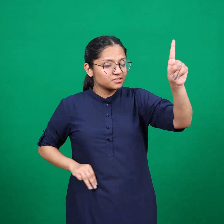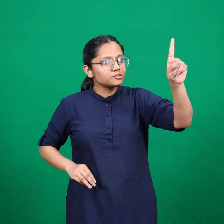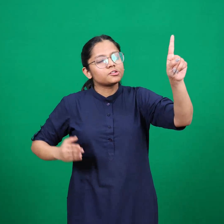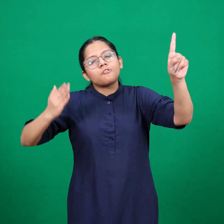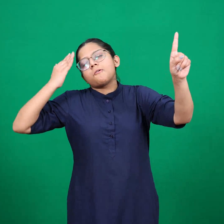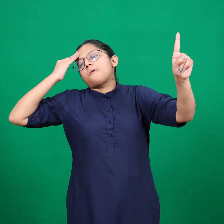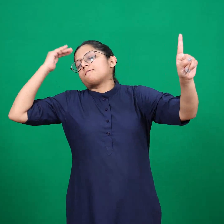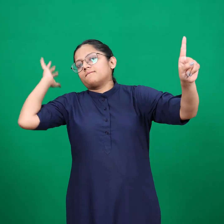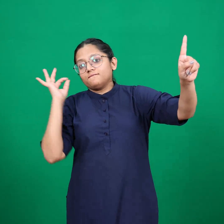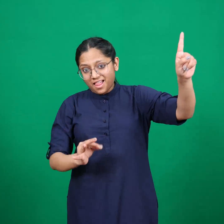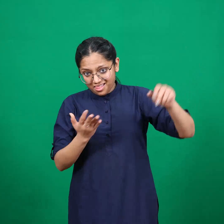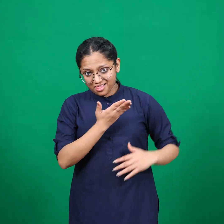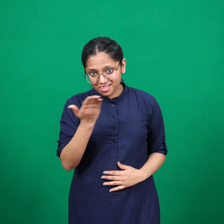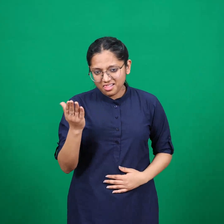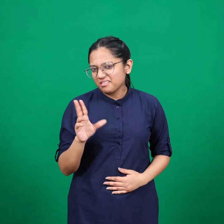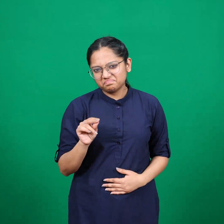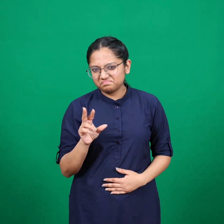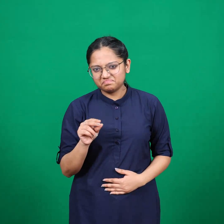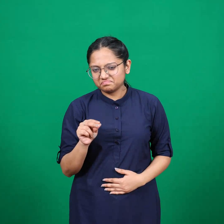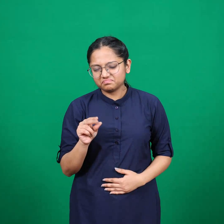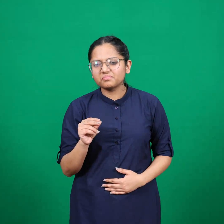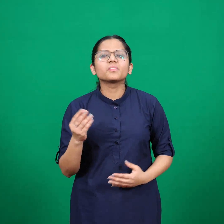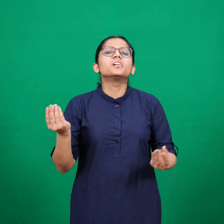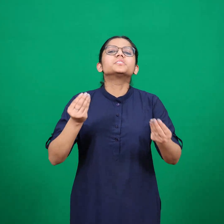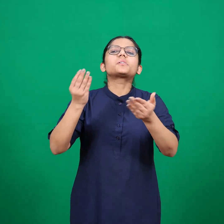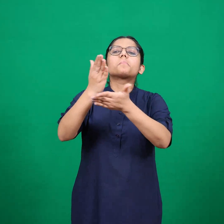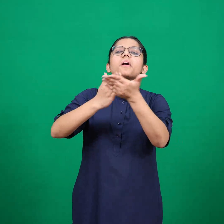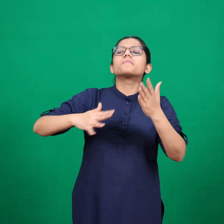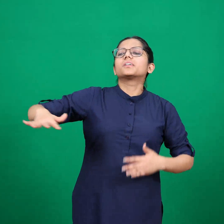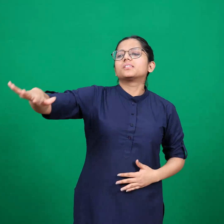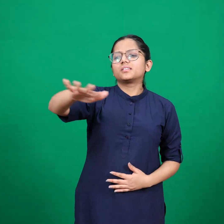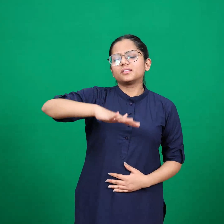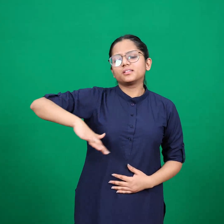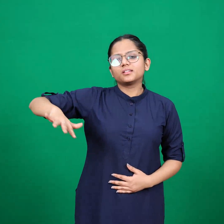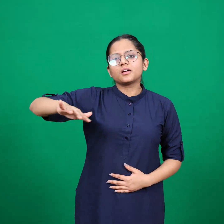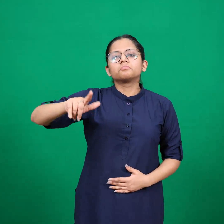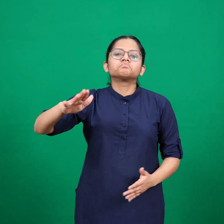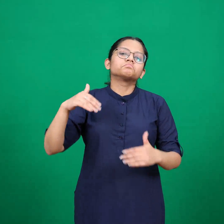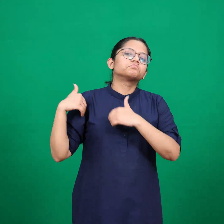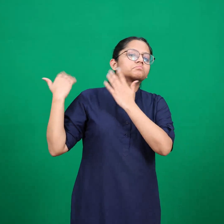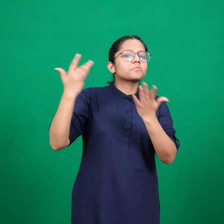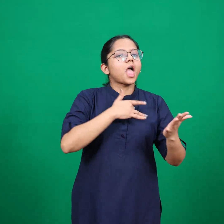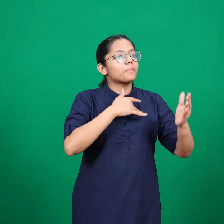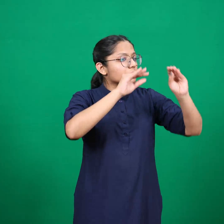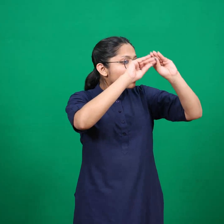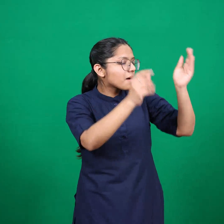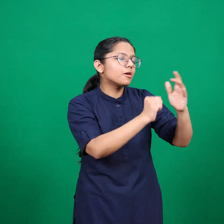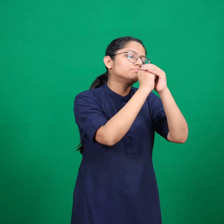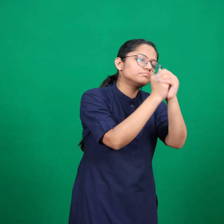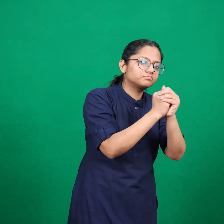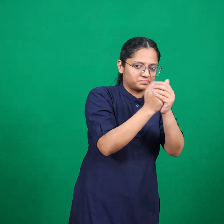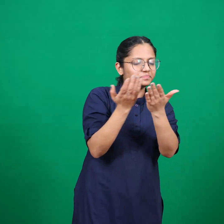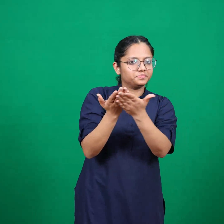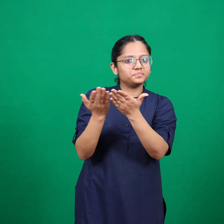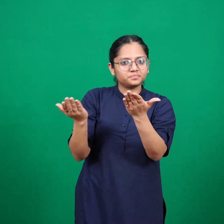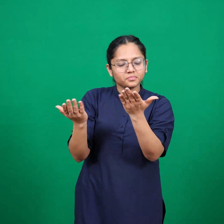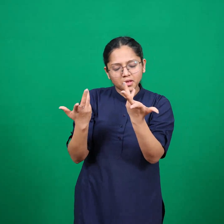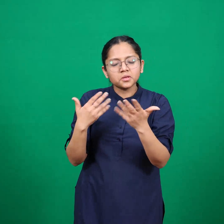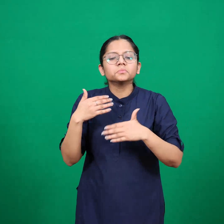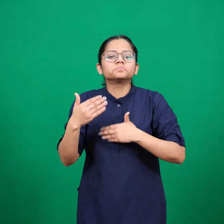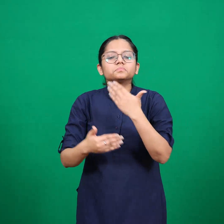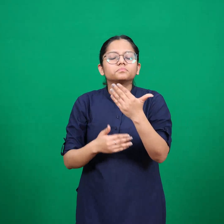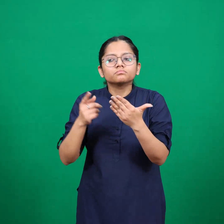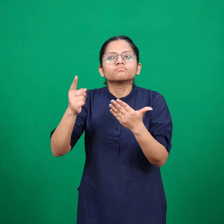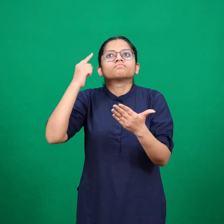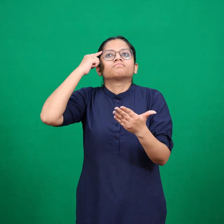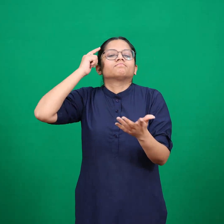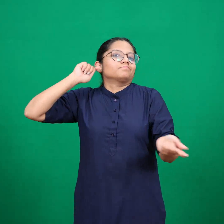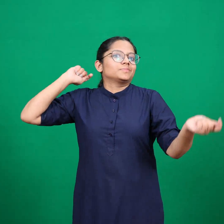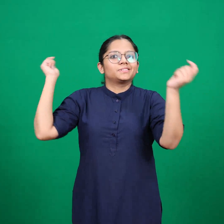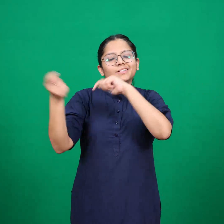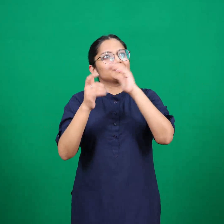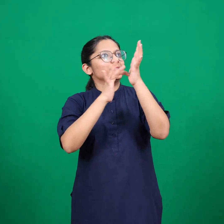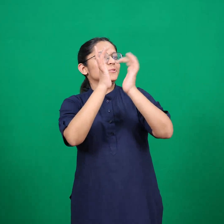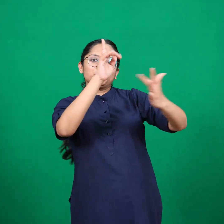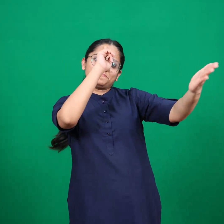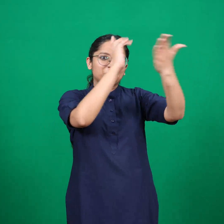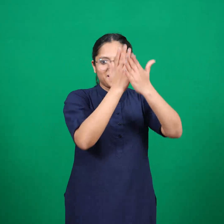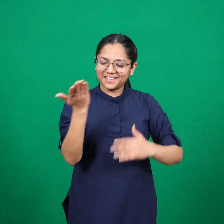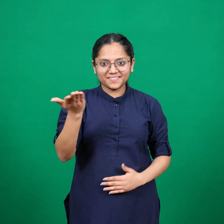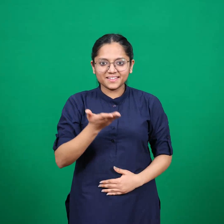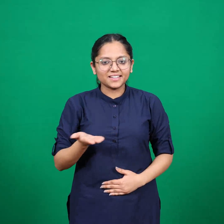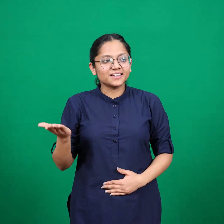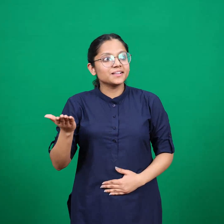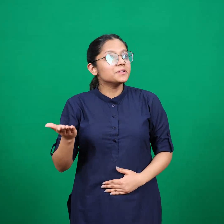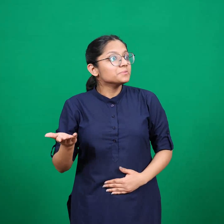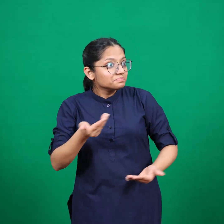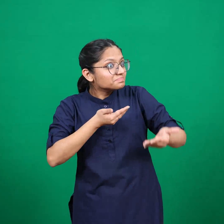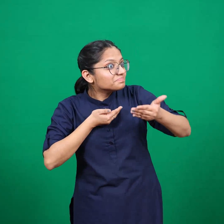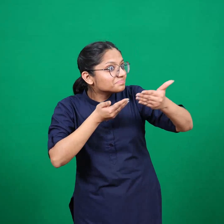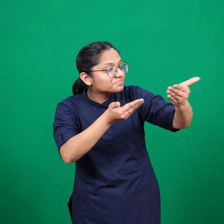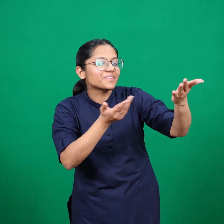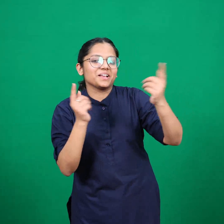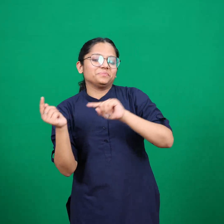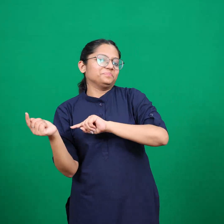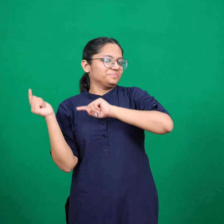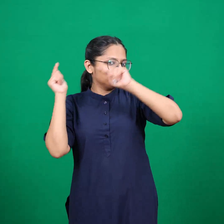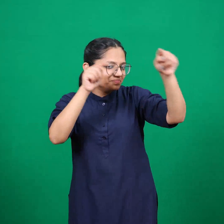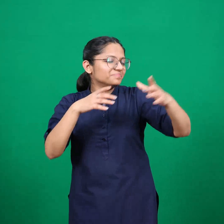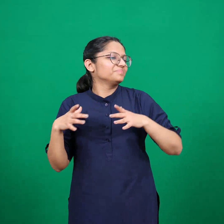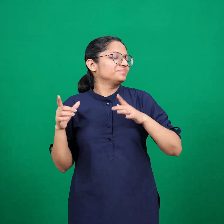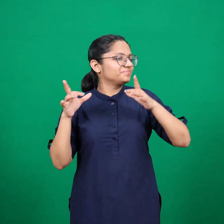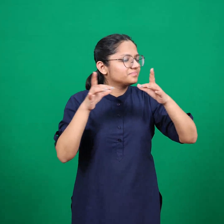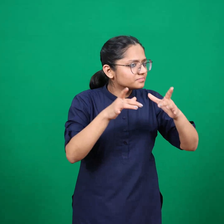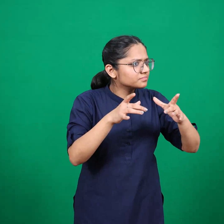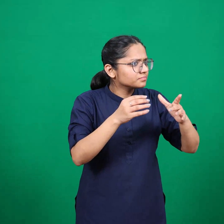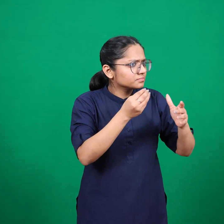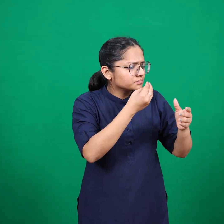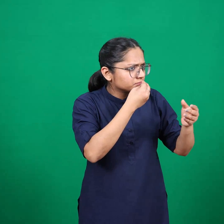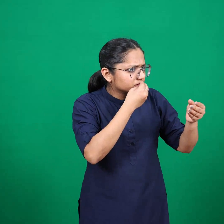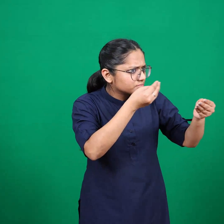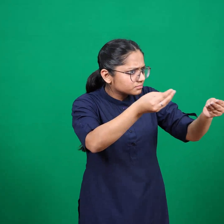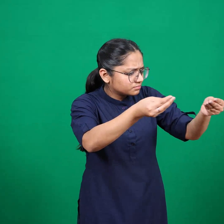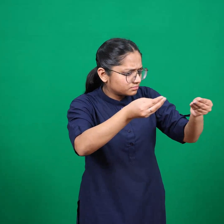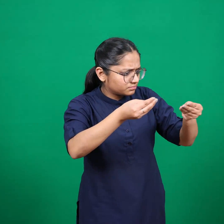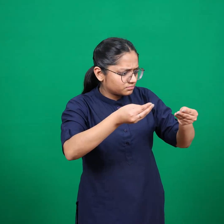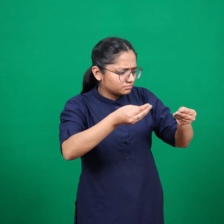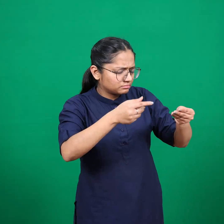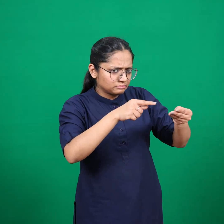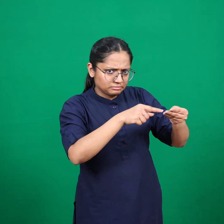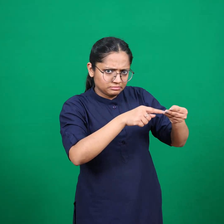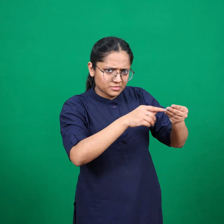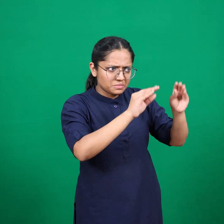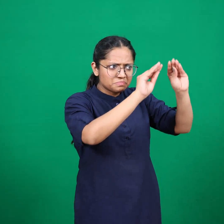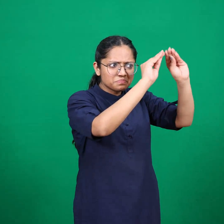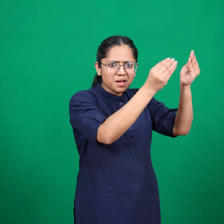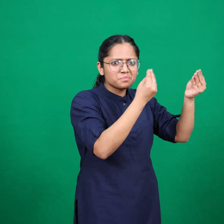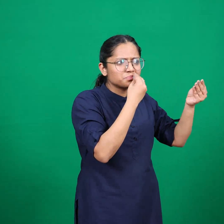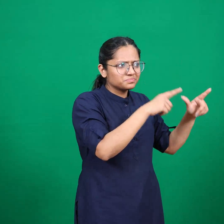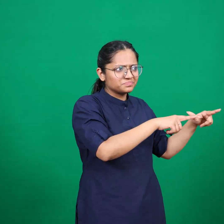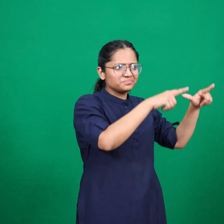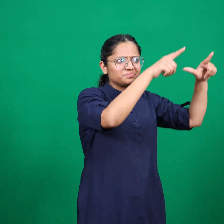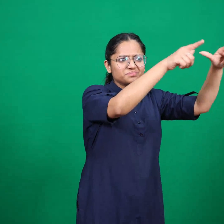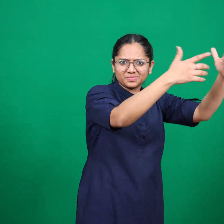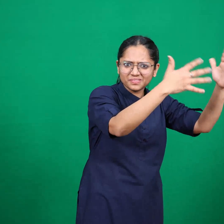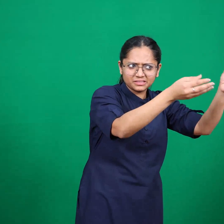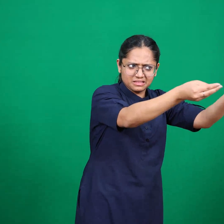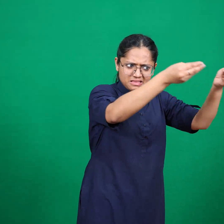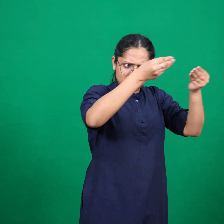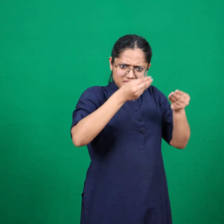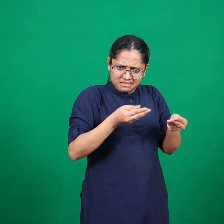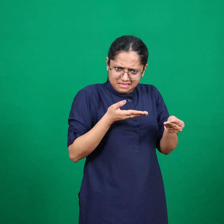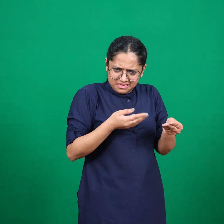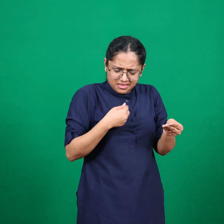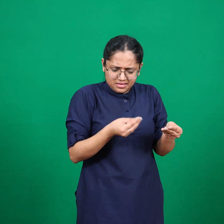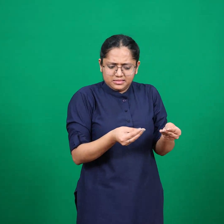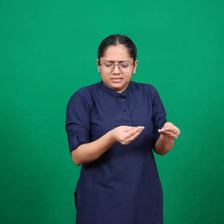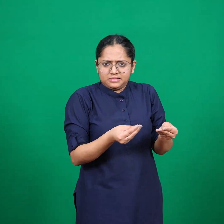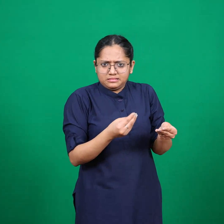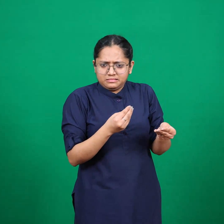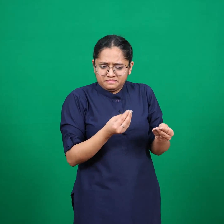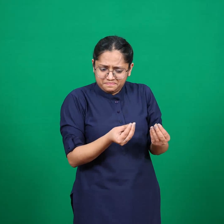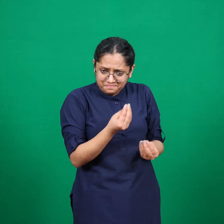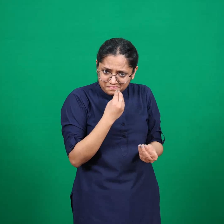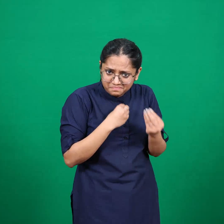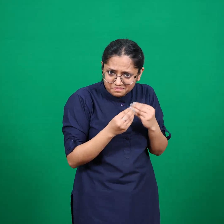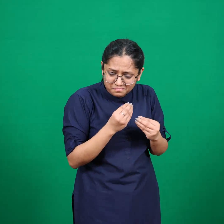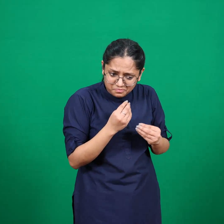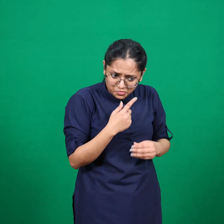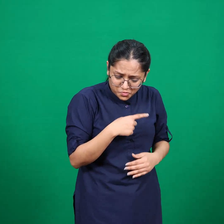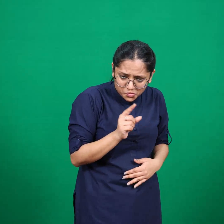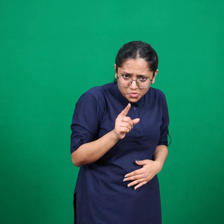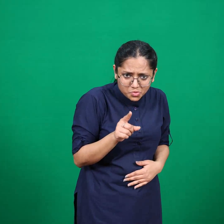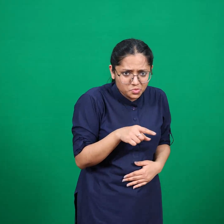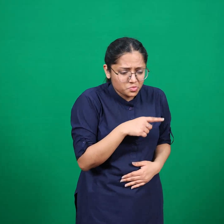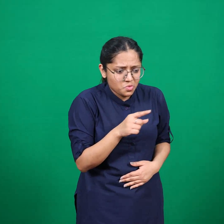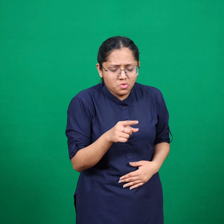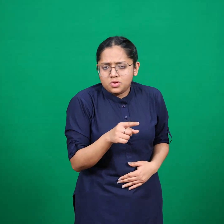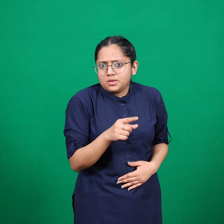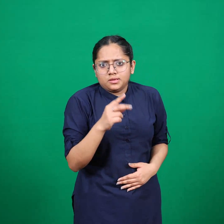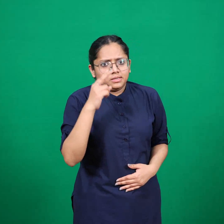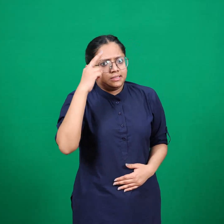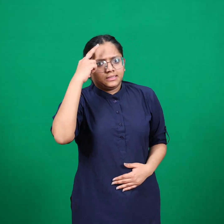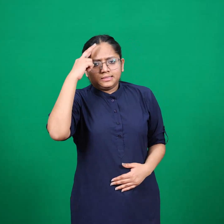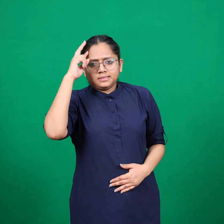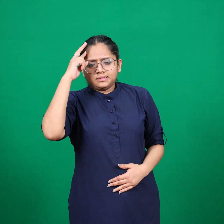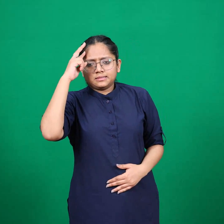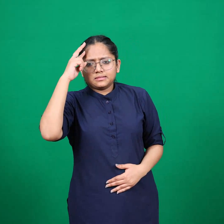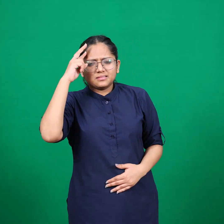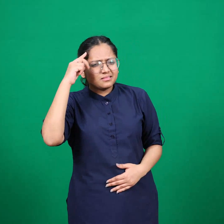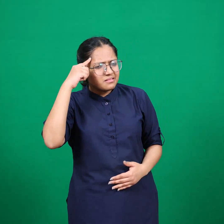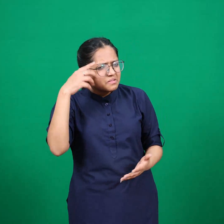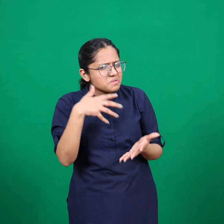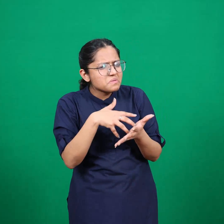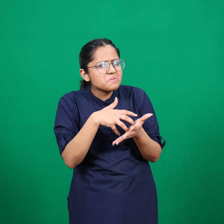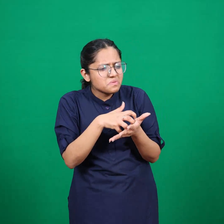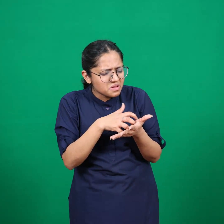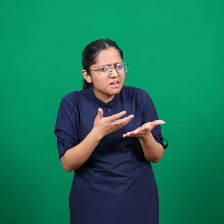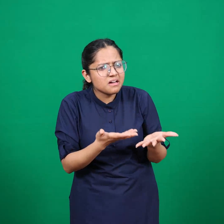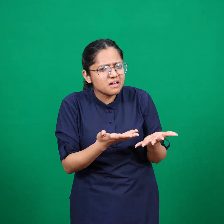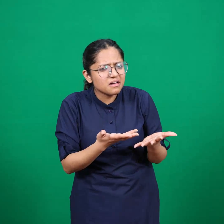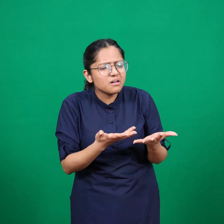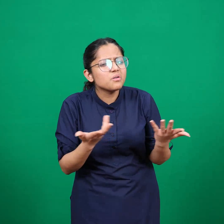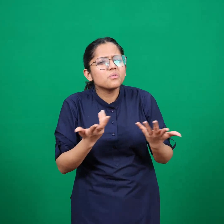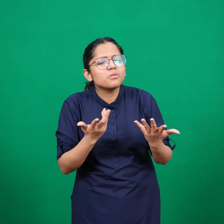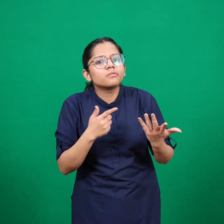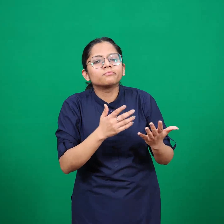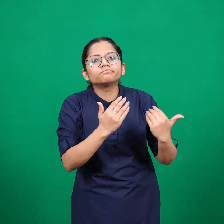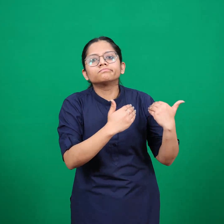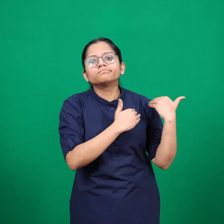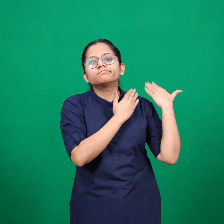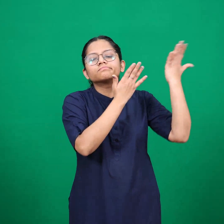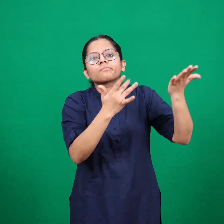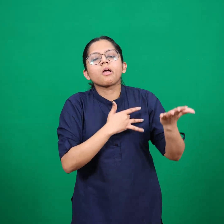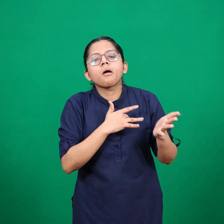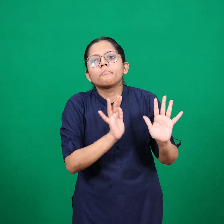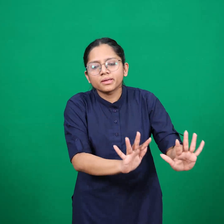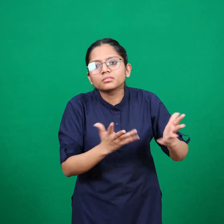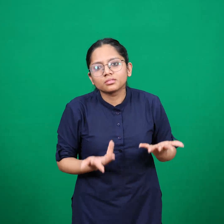Some people are still so accustomed to idols that they eat such food as if it were sacrificed to an idol.